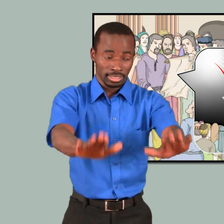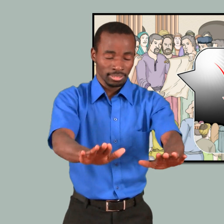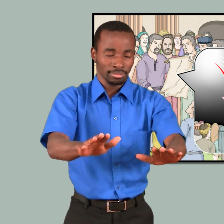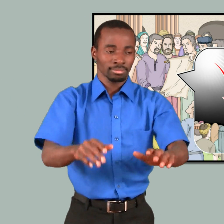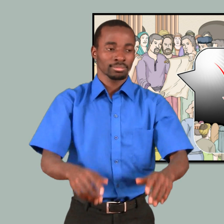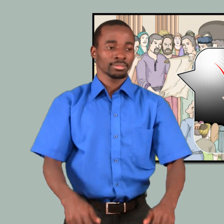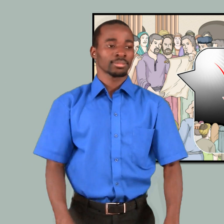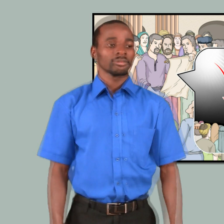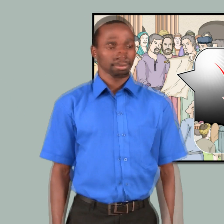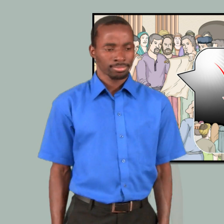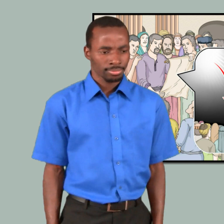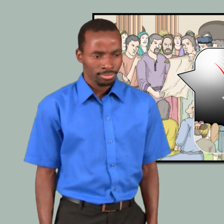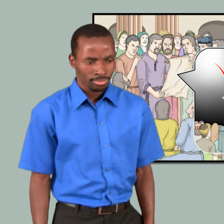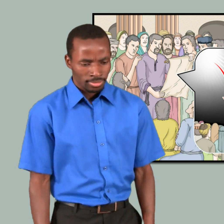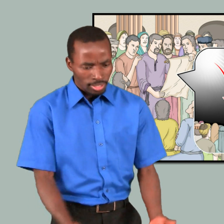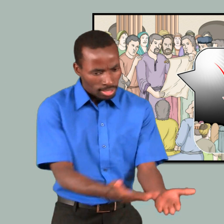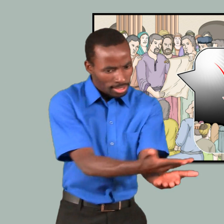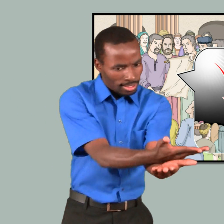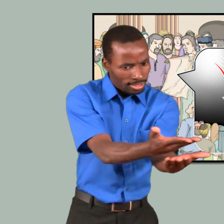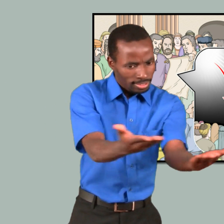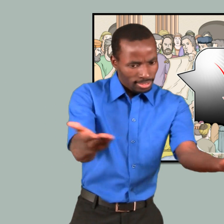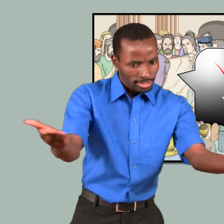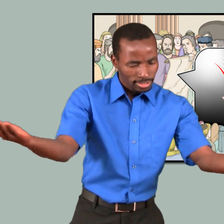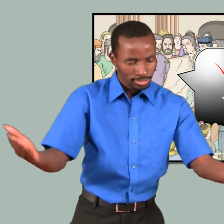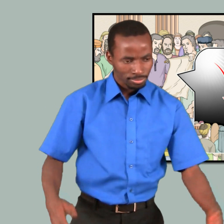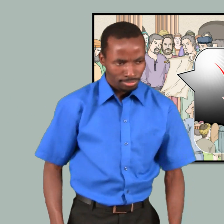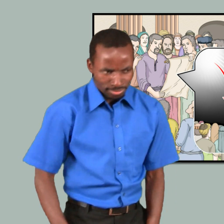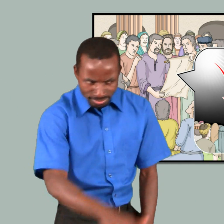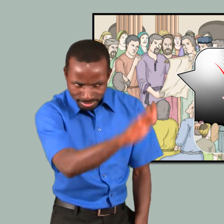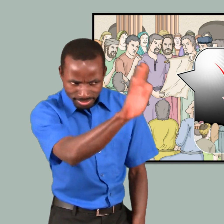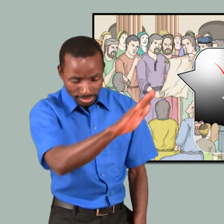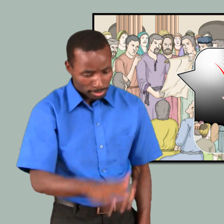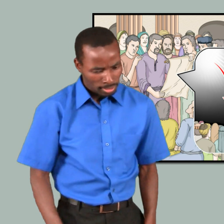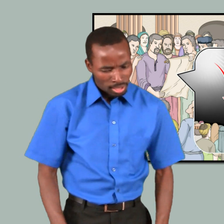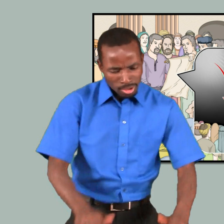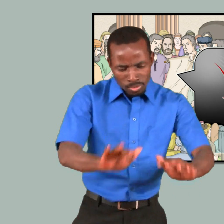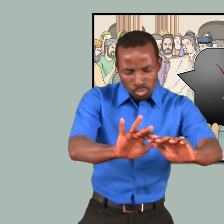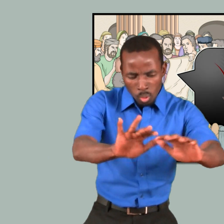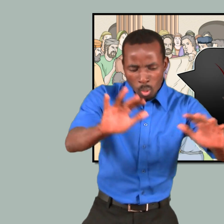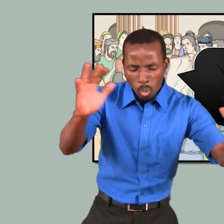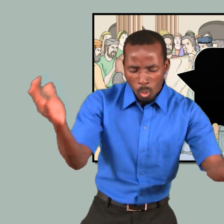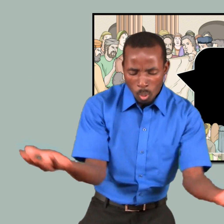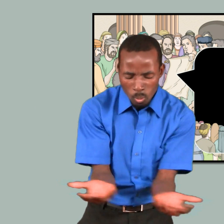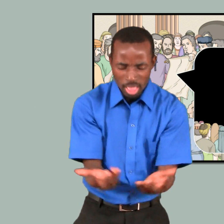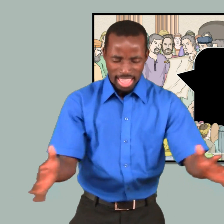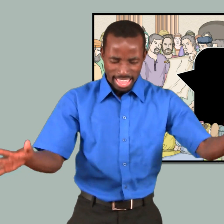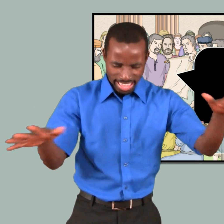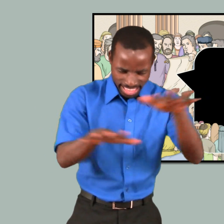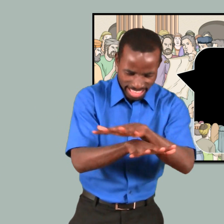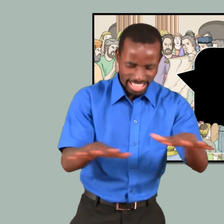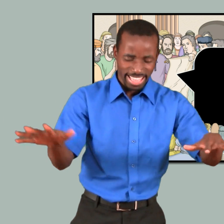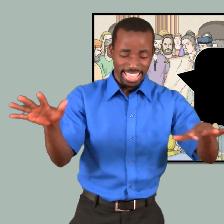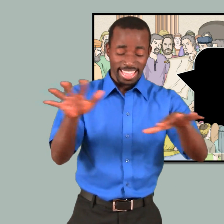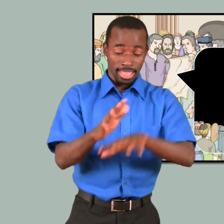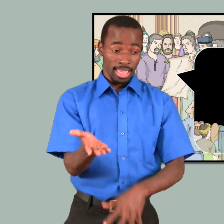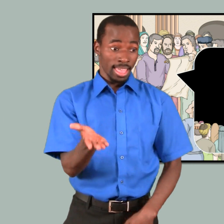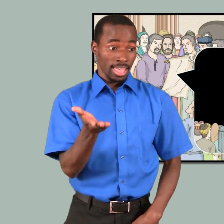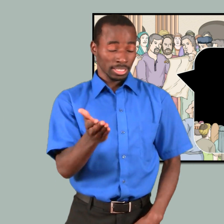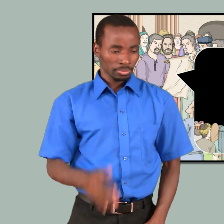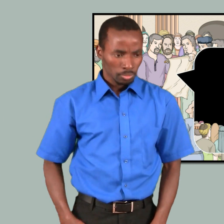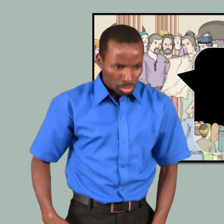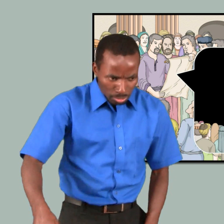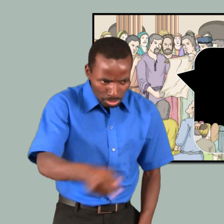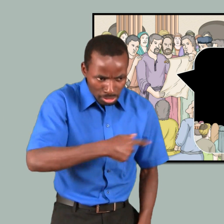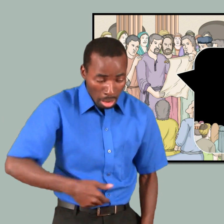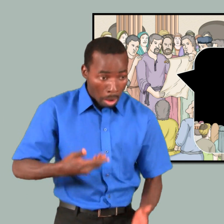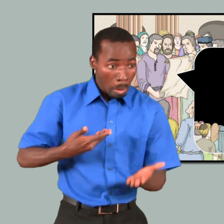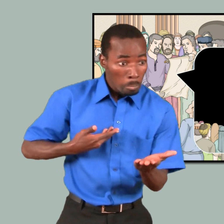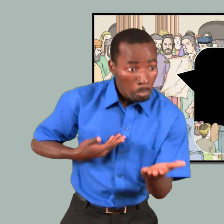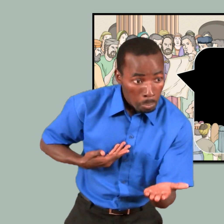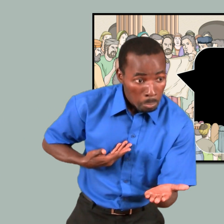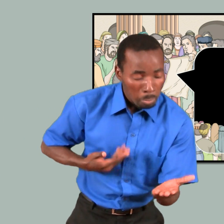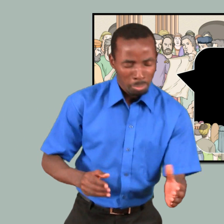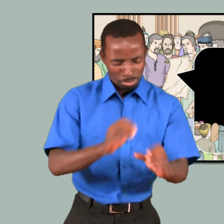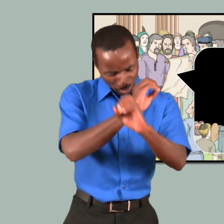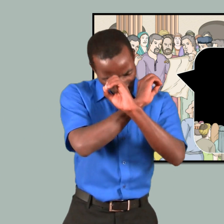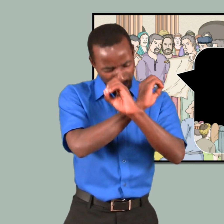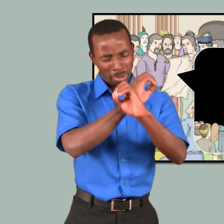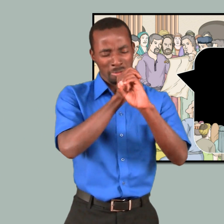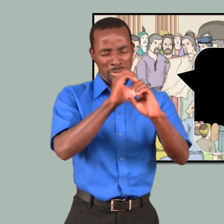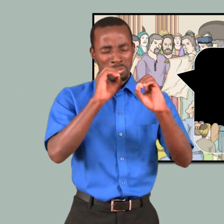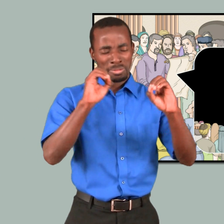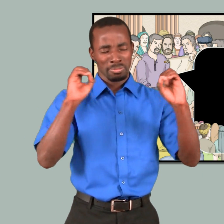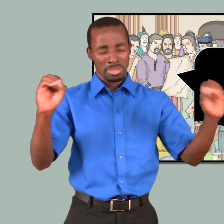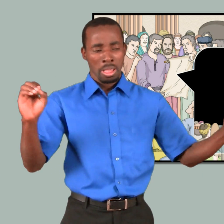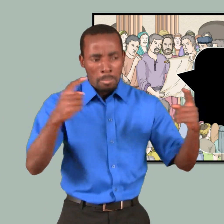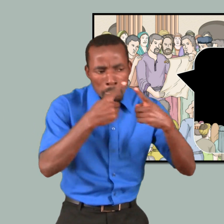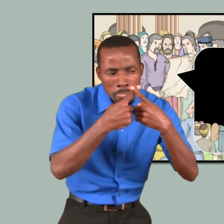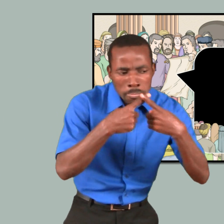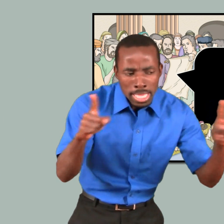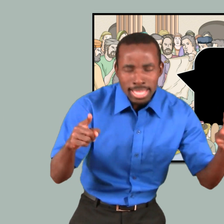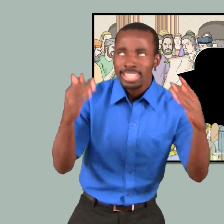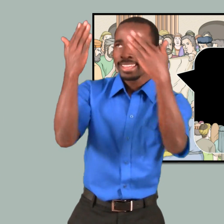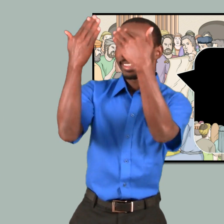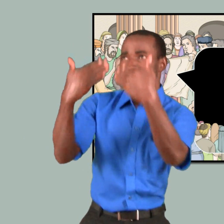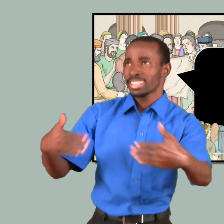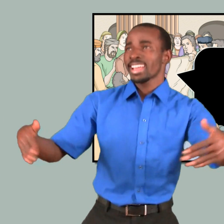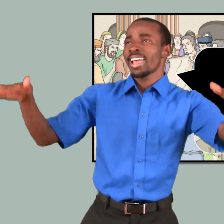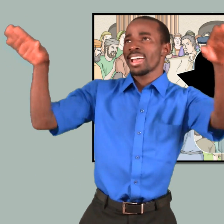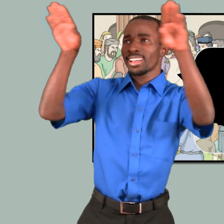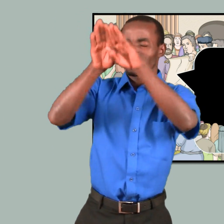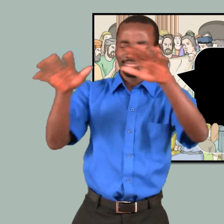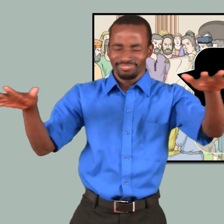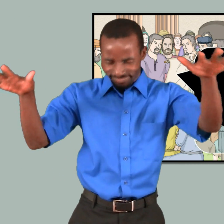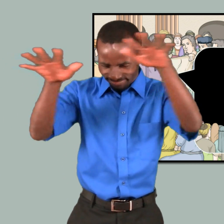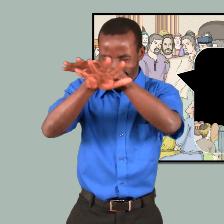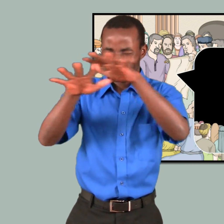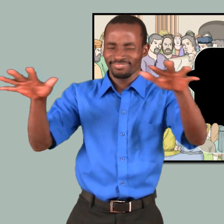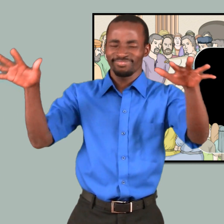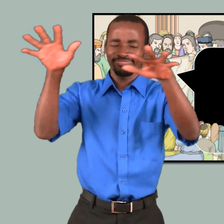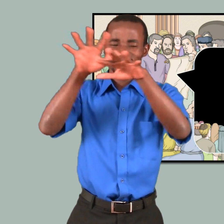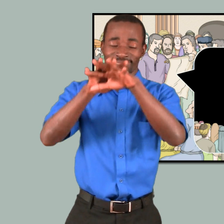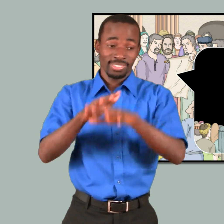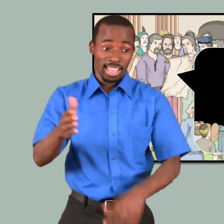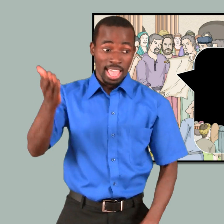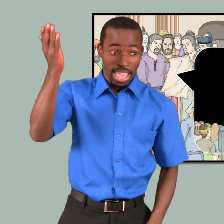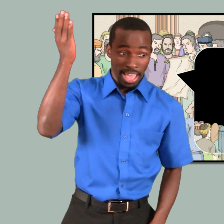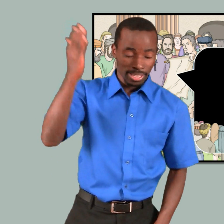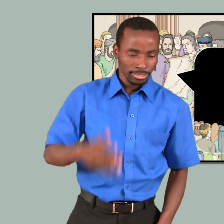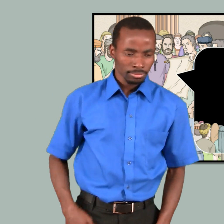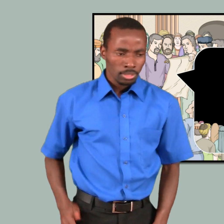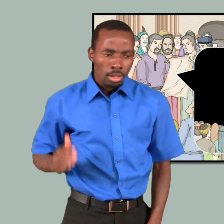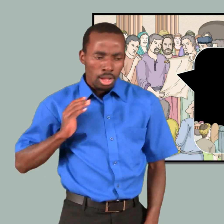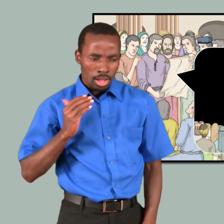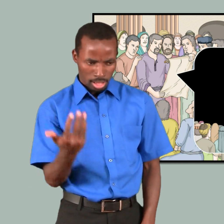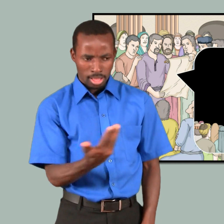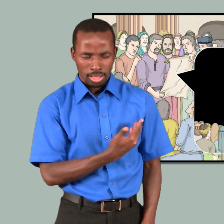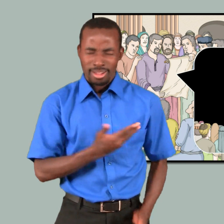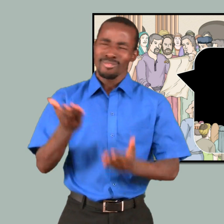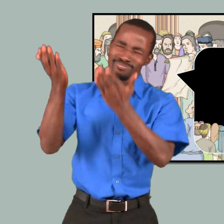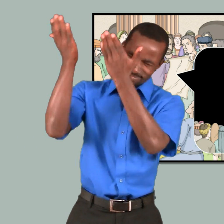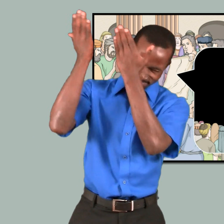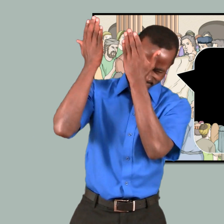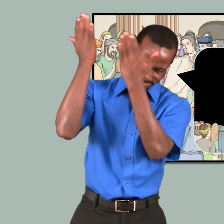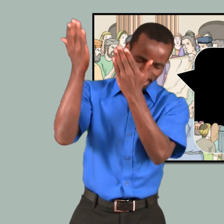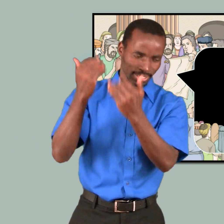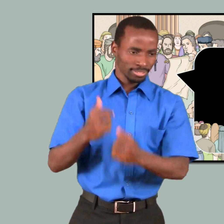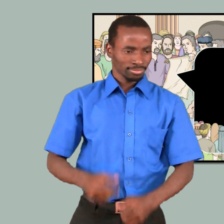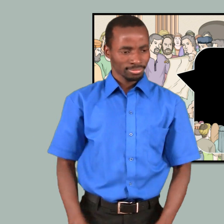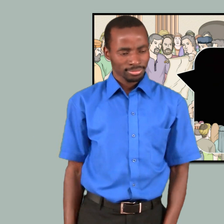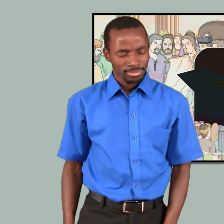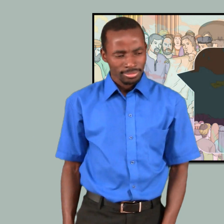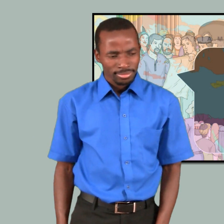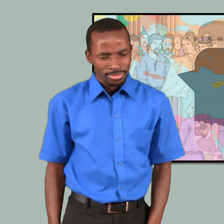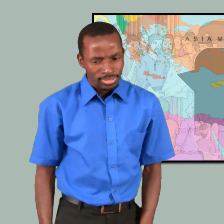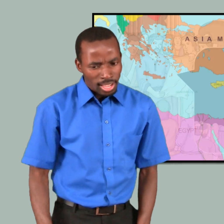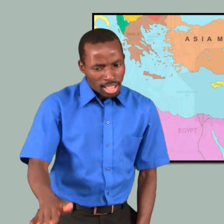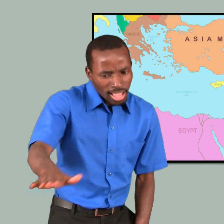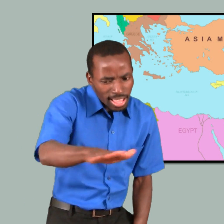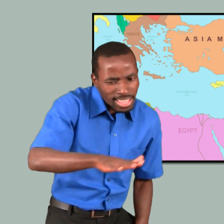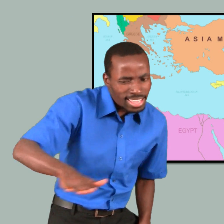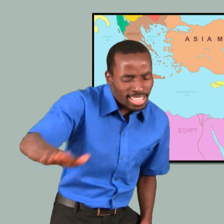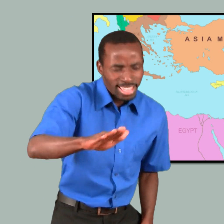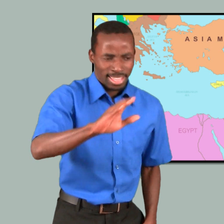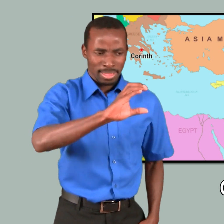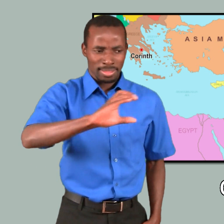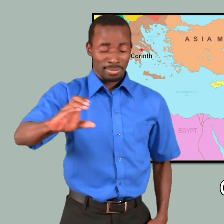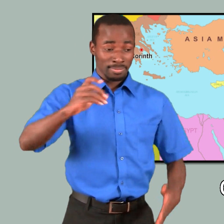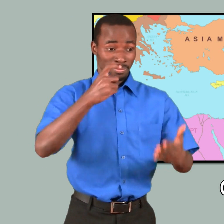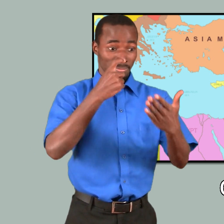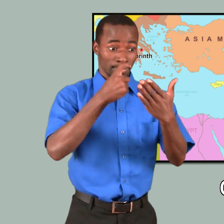having nothing, and yet possessing everything.